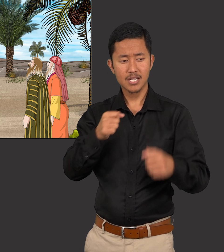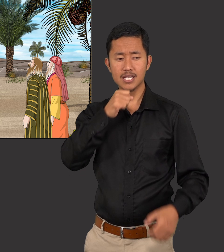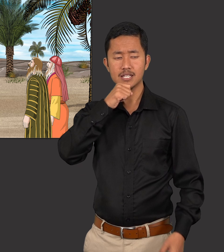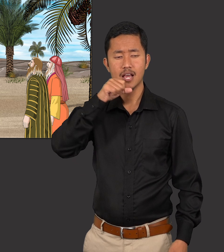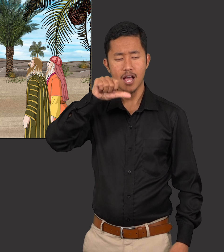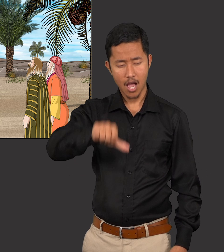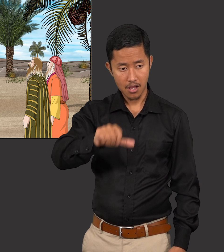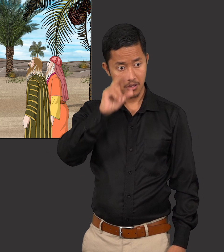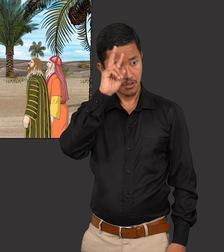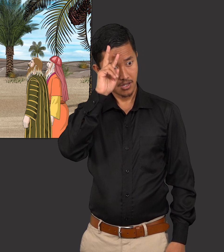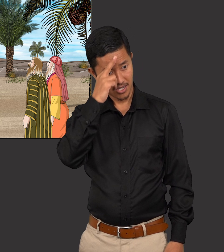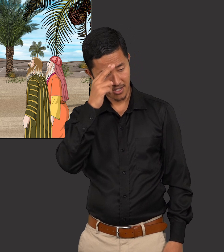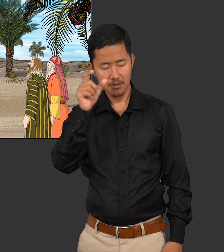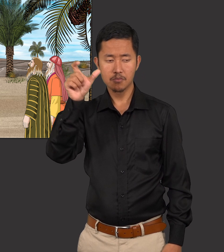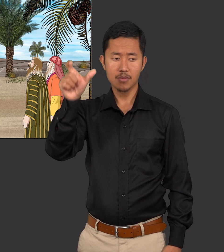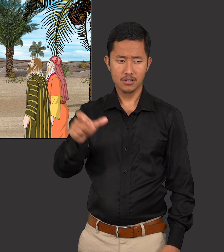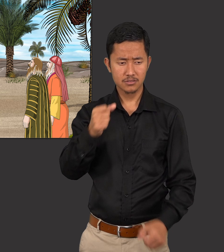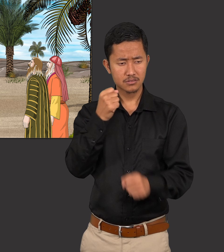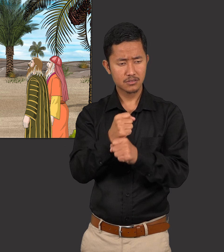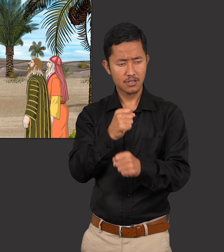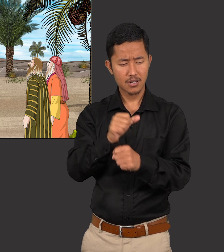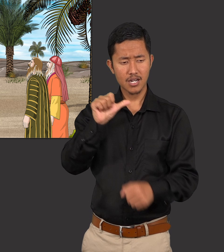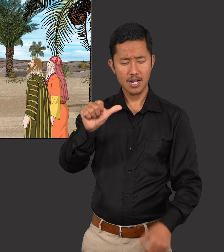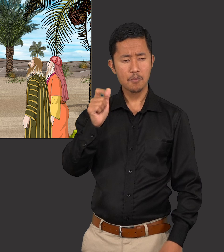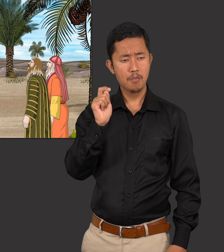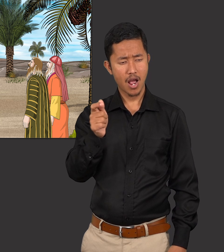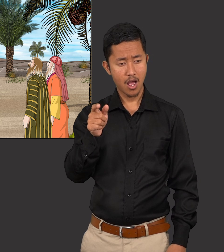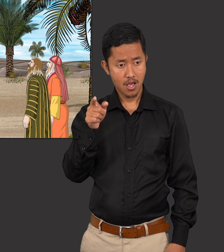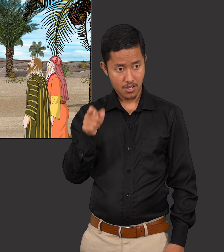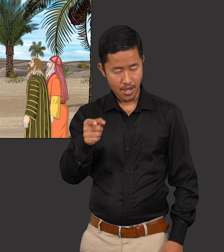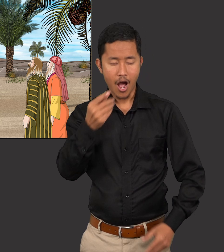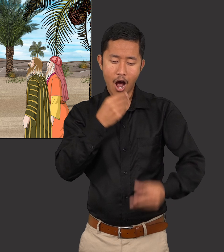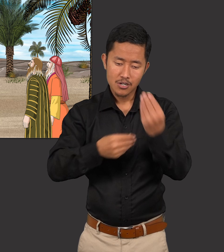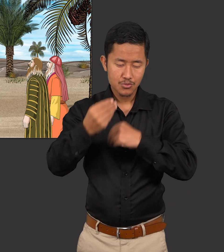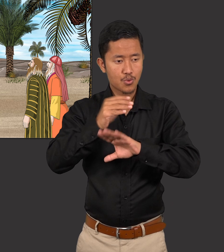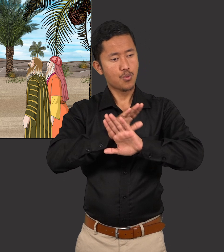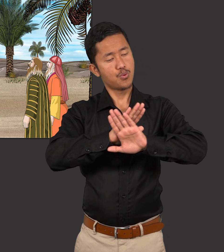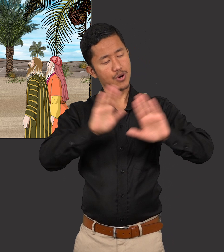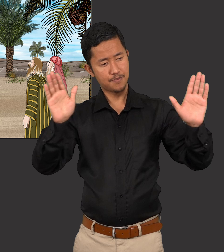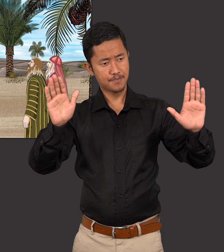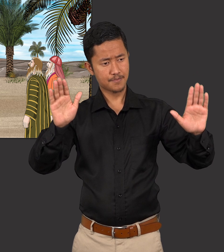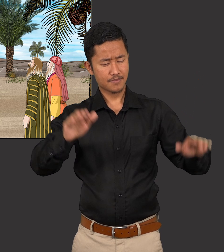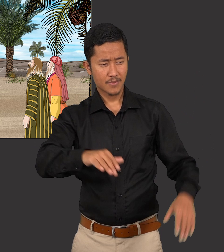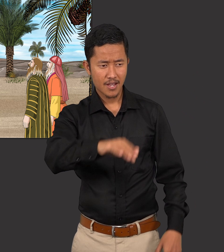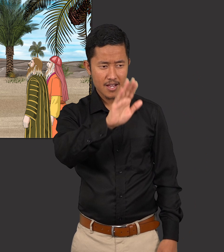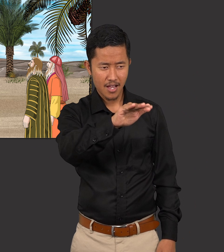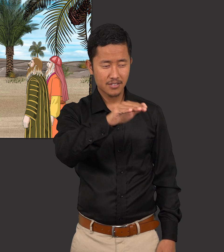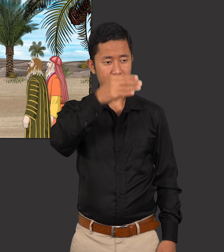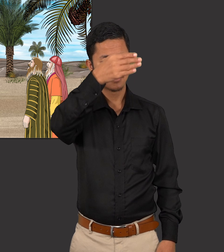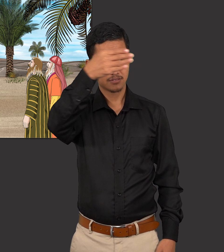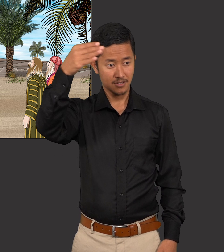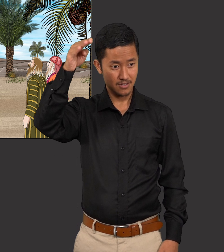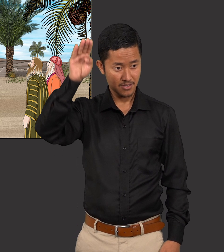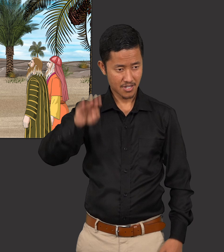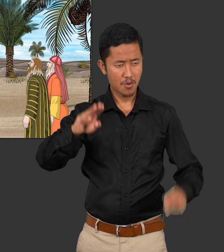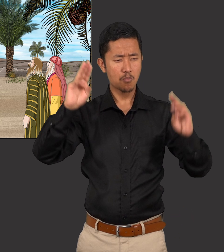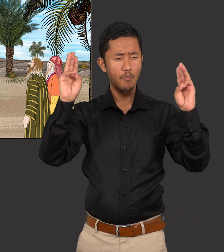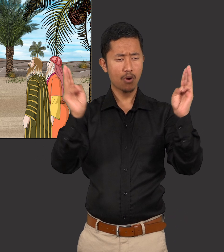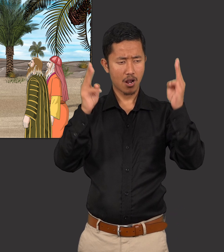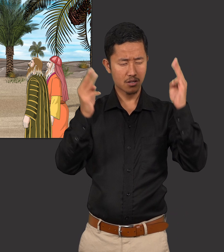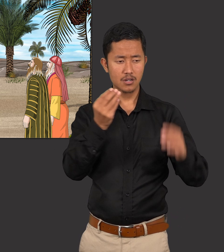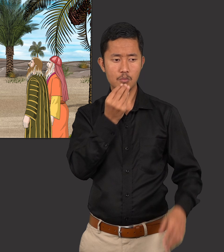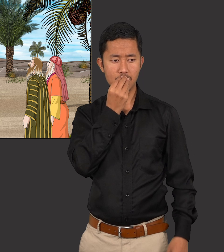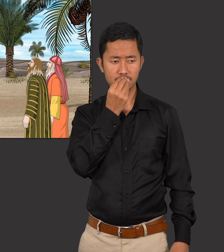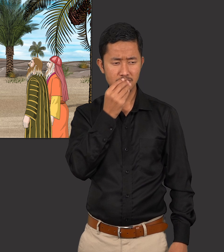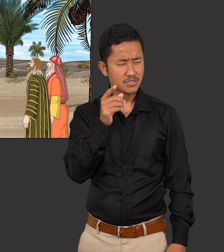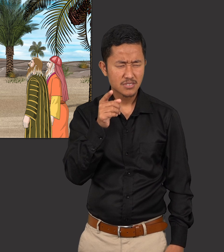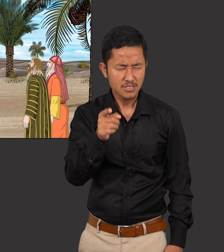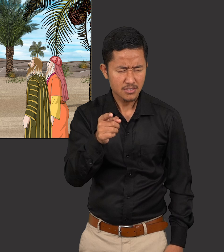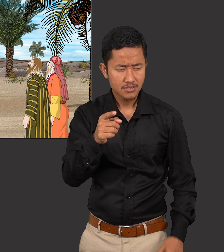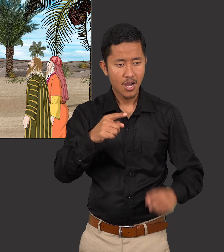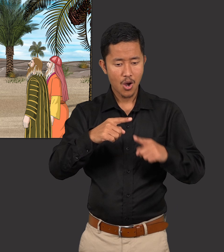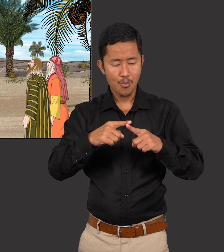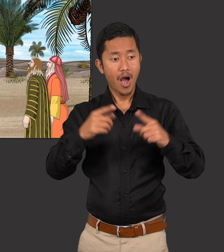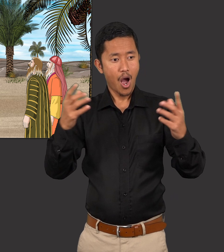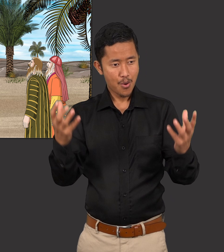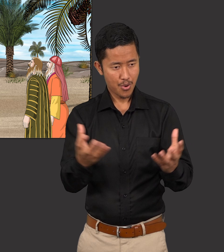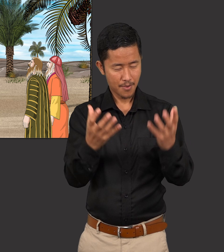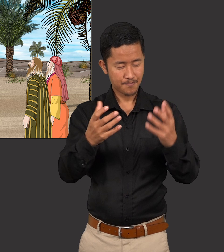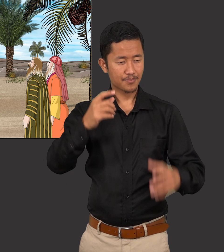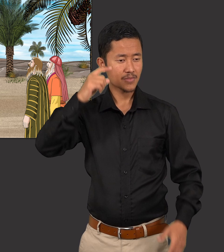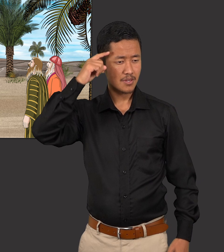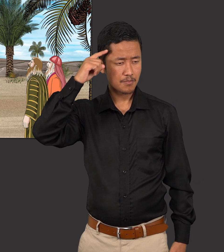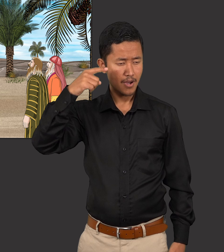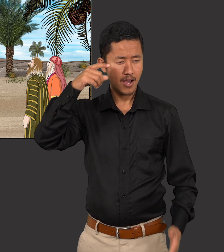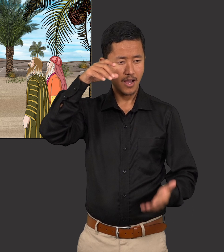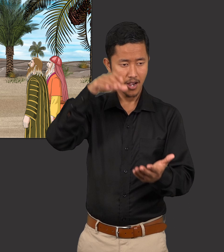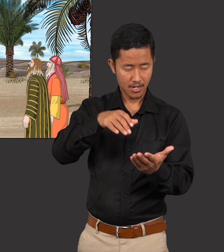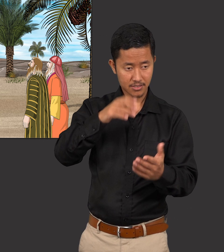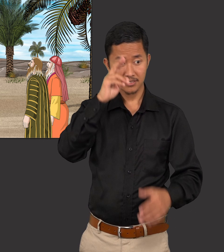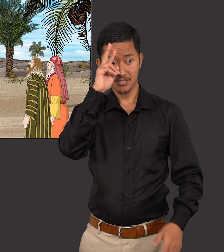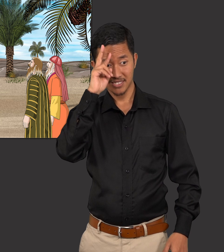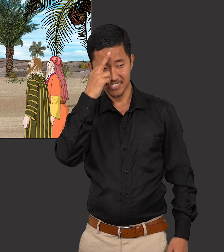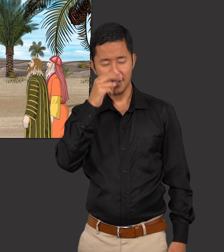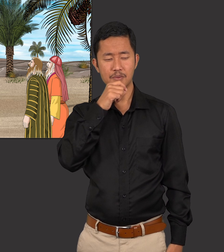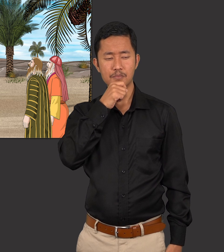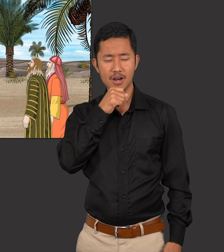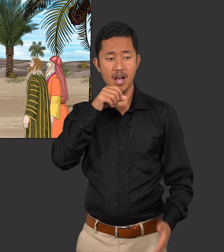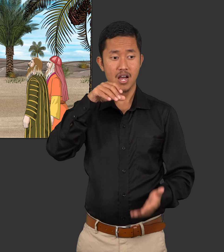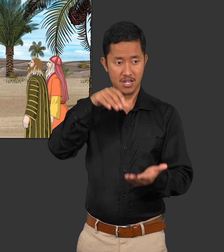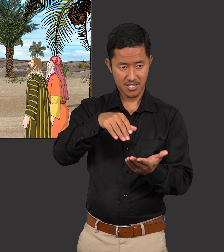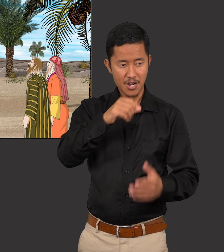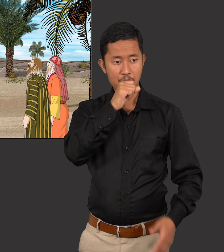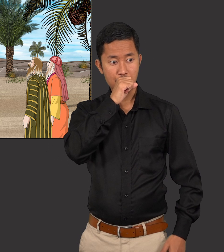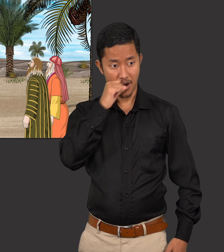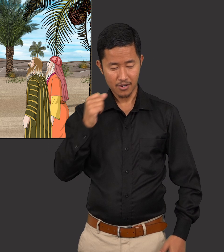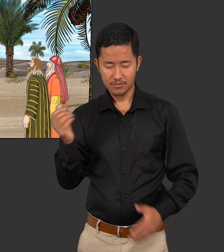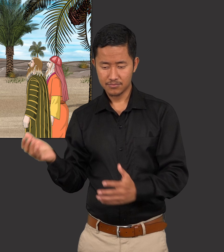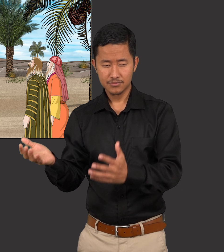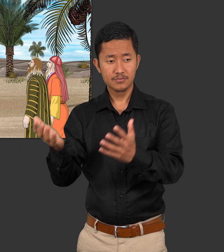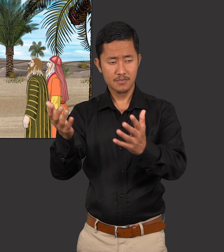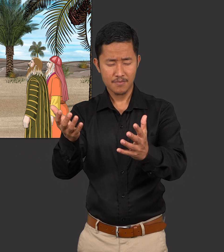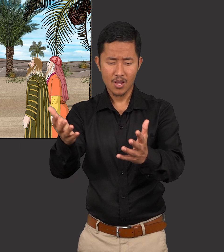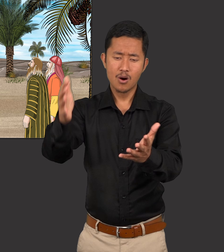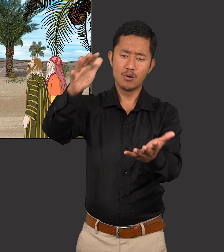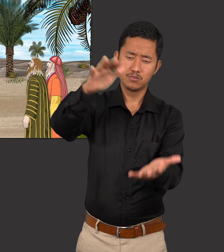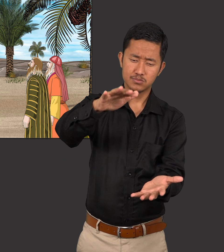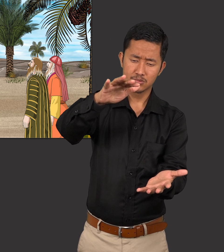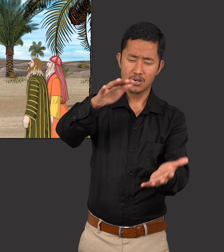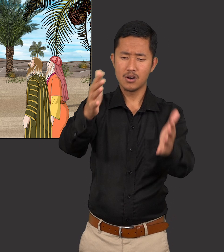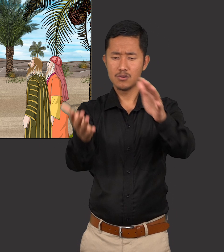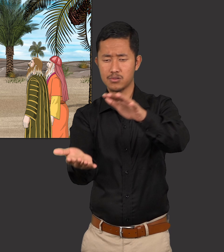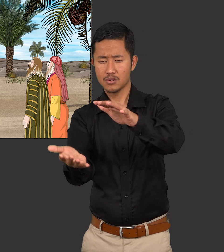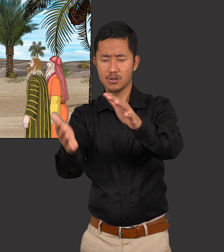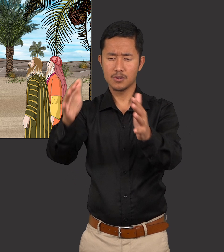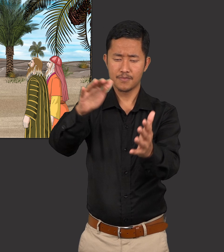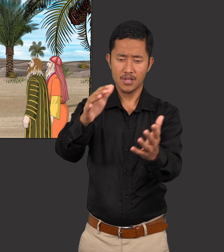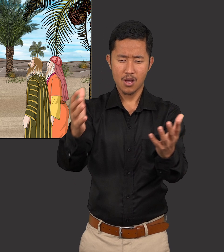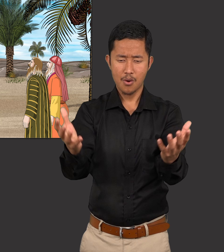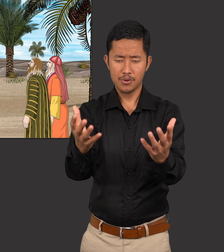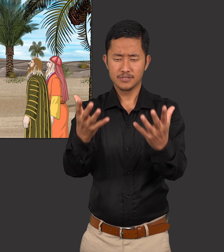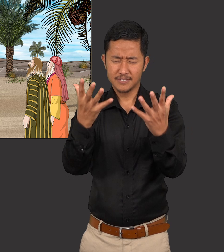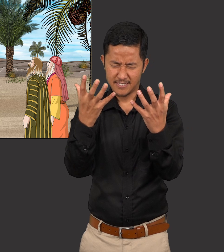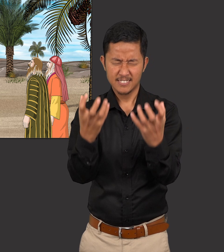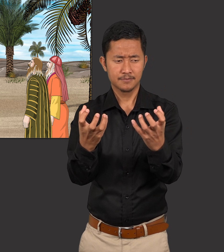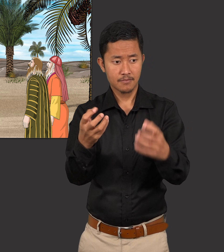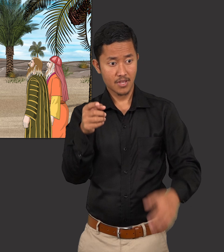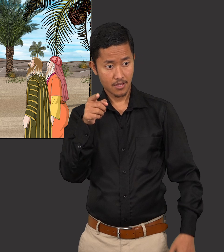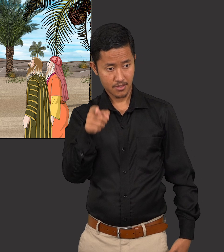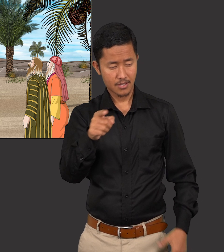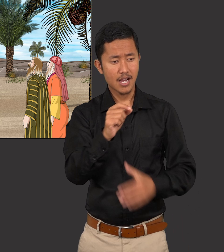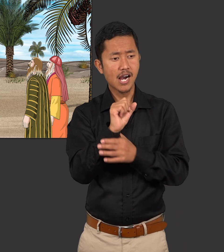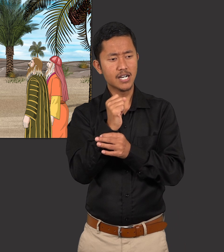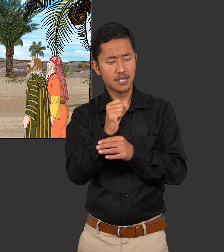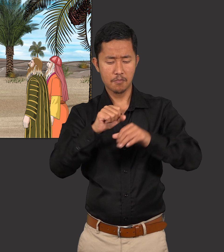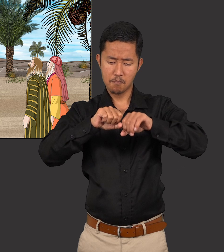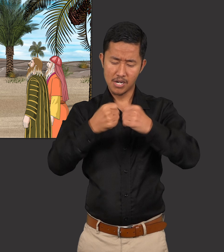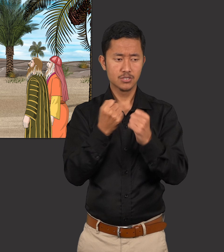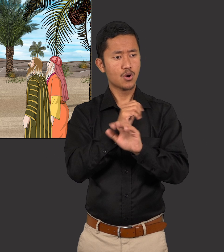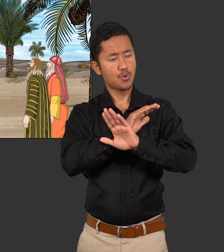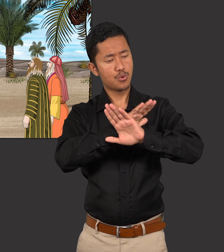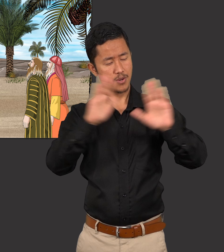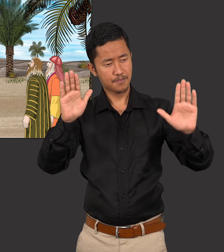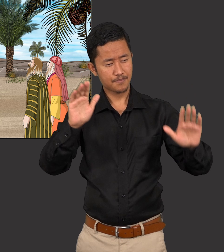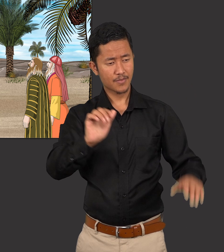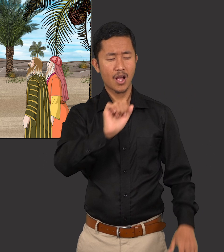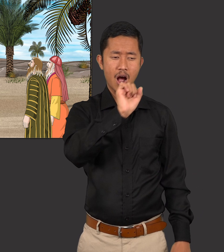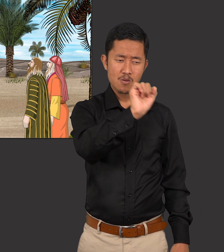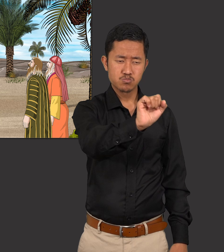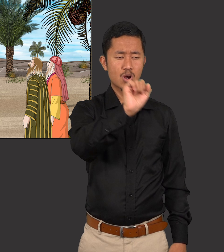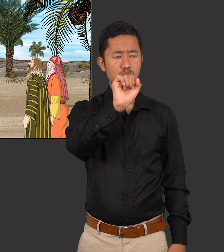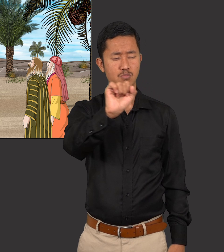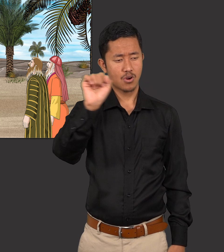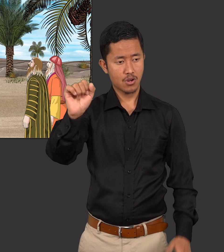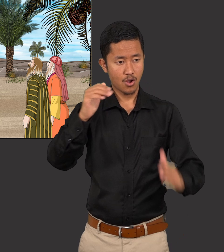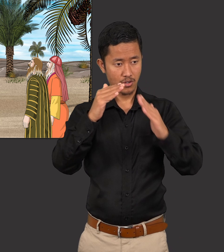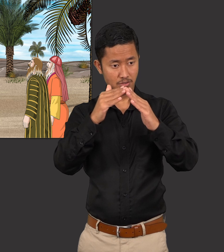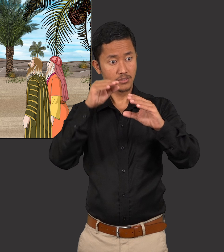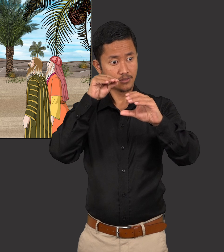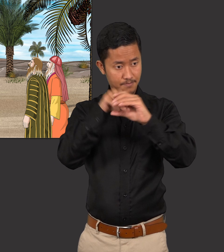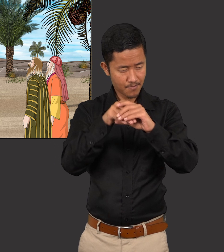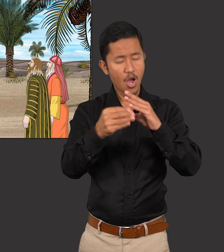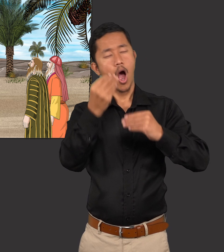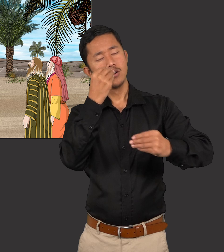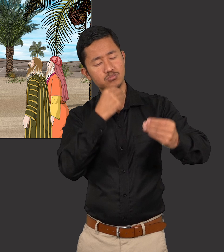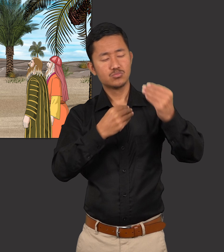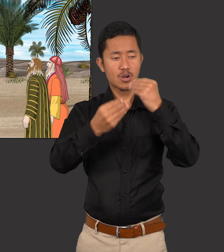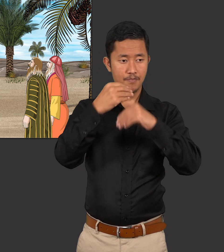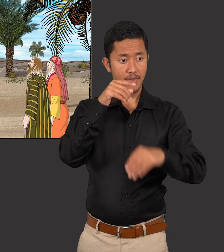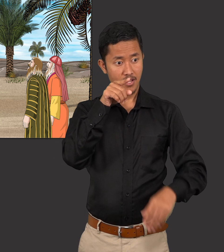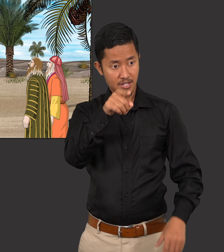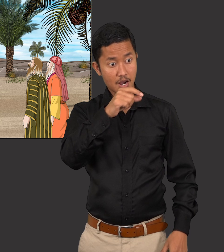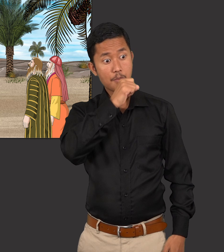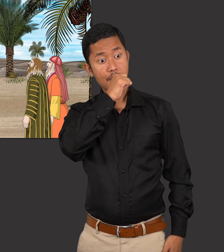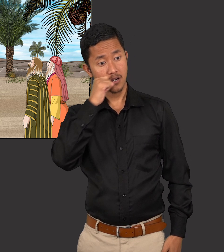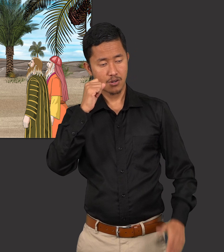It must be eaten inside one house. You are not to take any of the meat outside the house, and you may not break any of the bones.